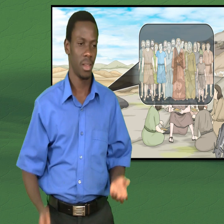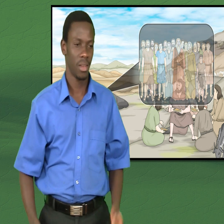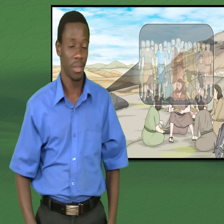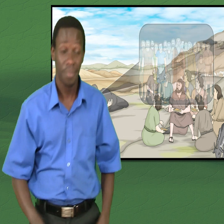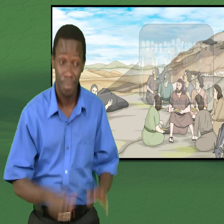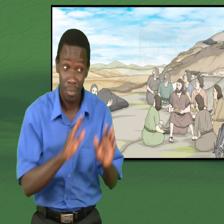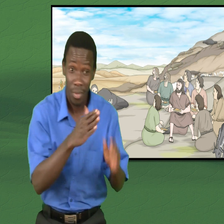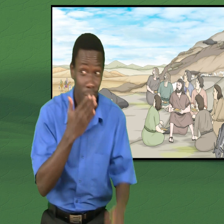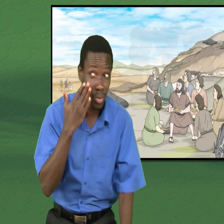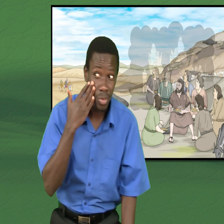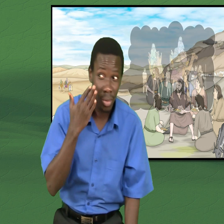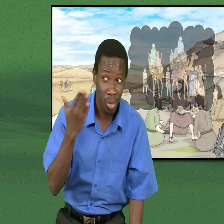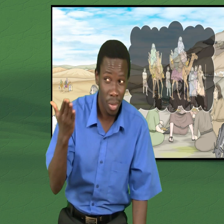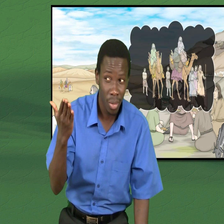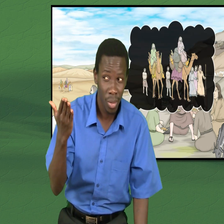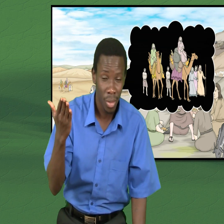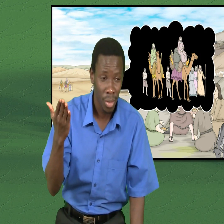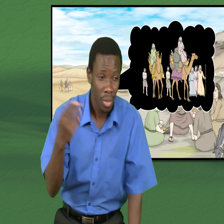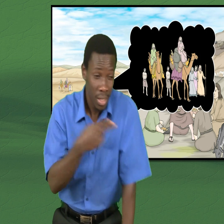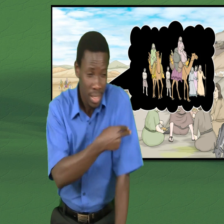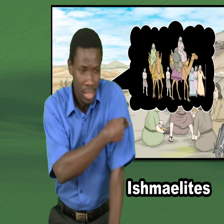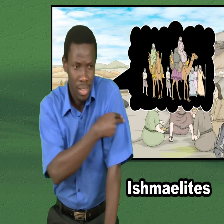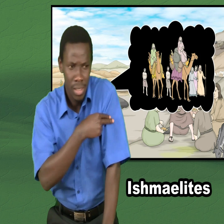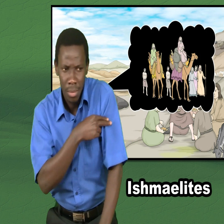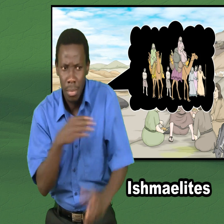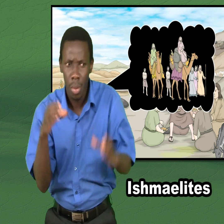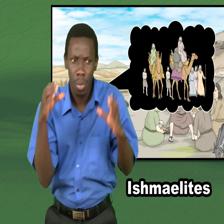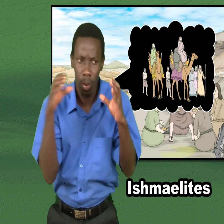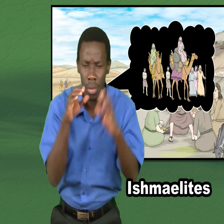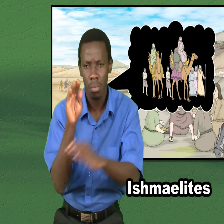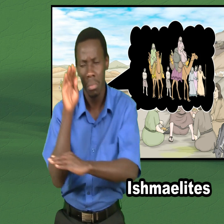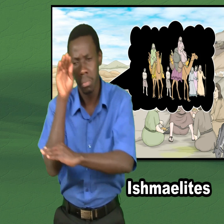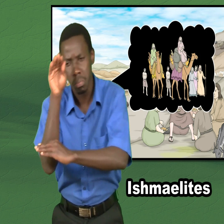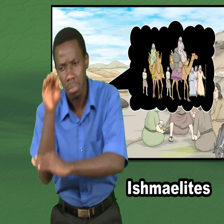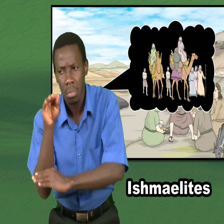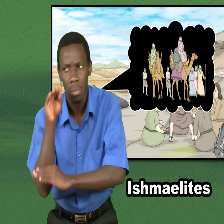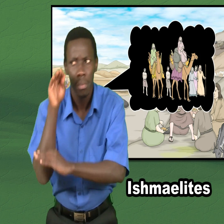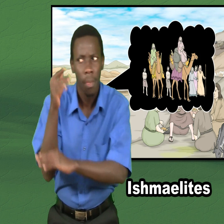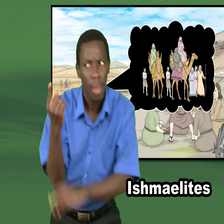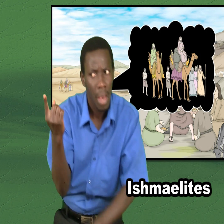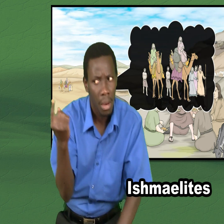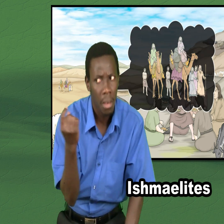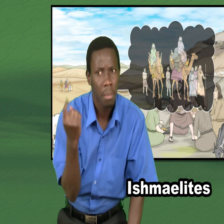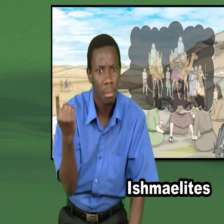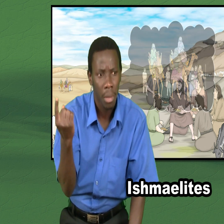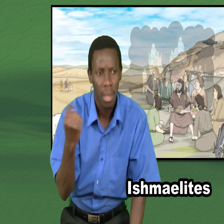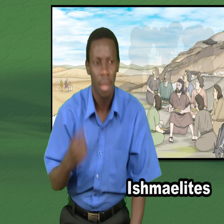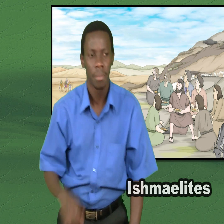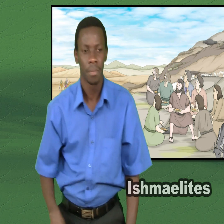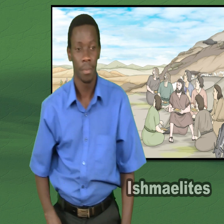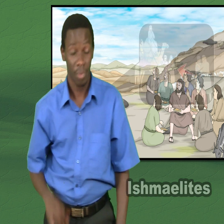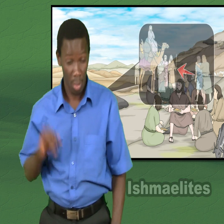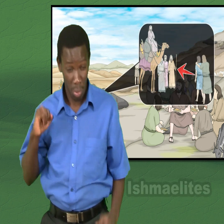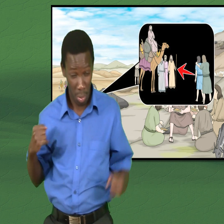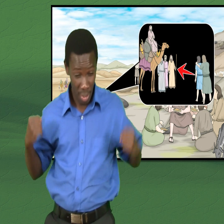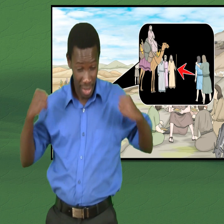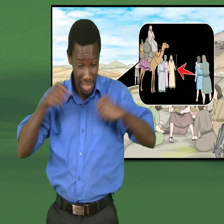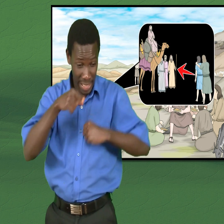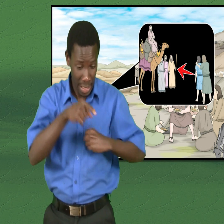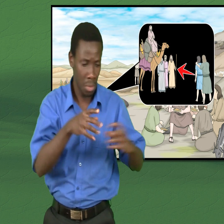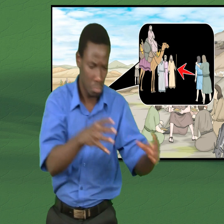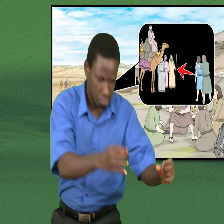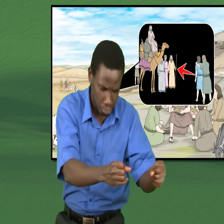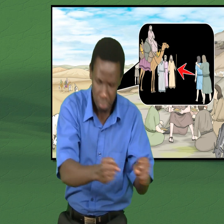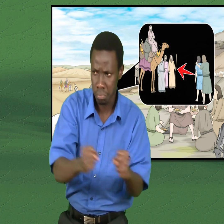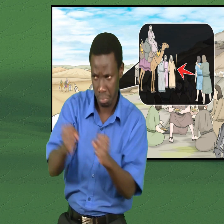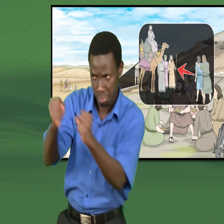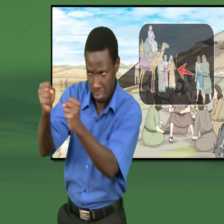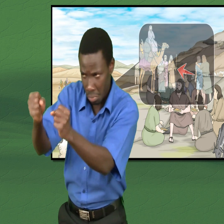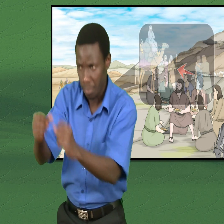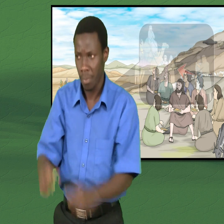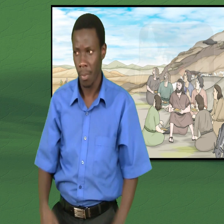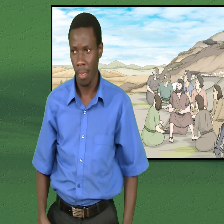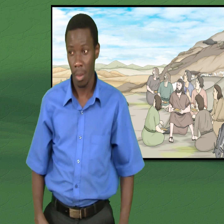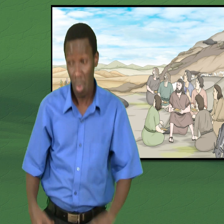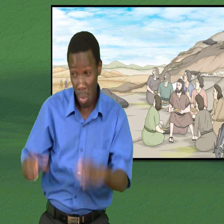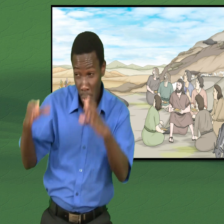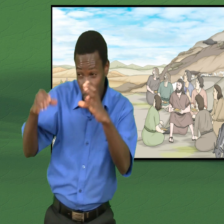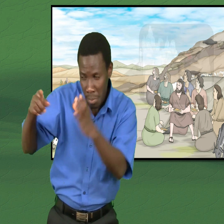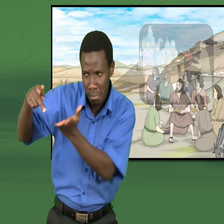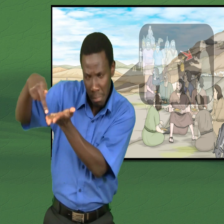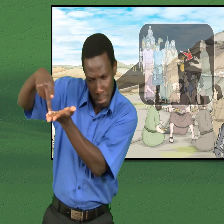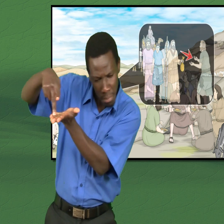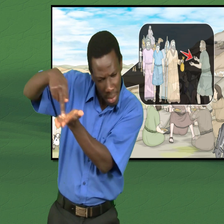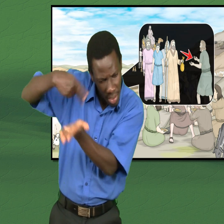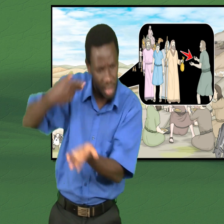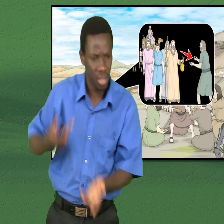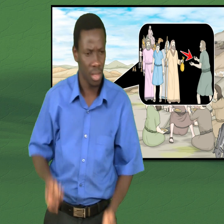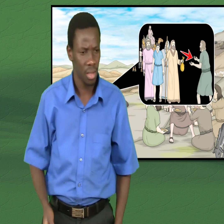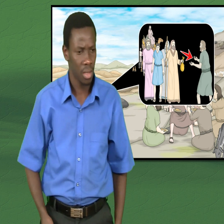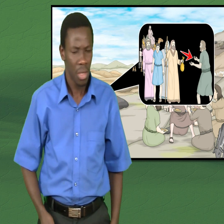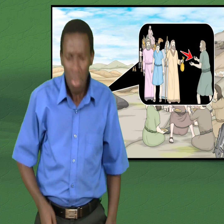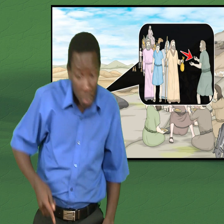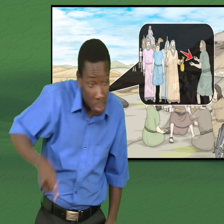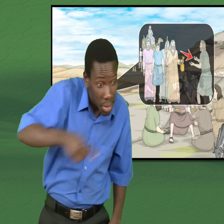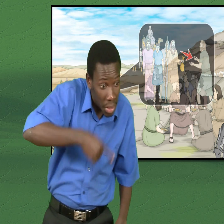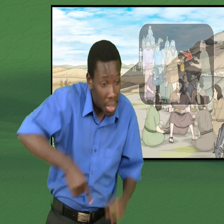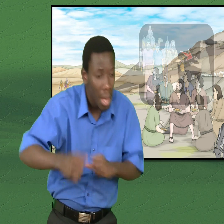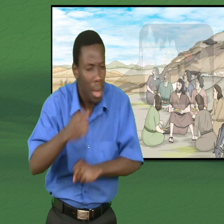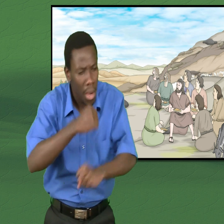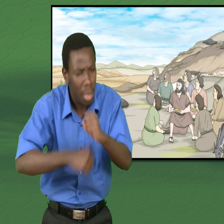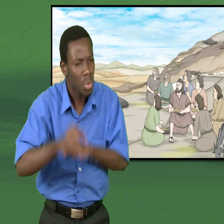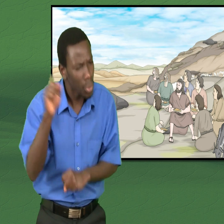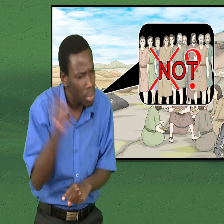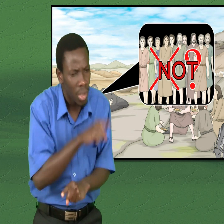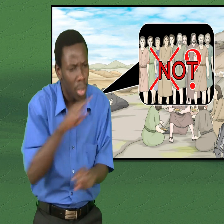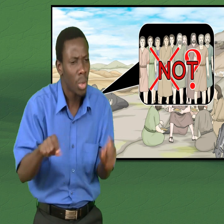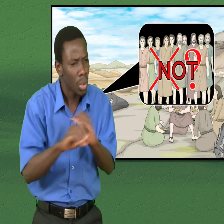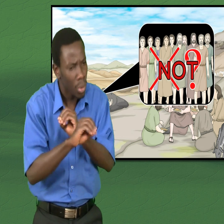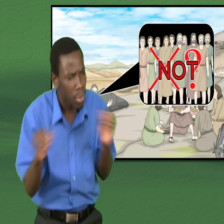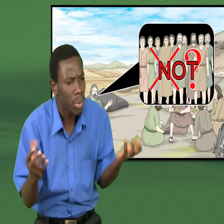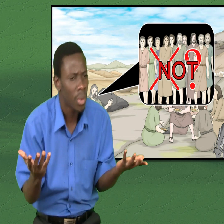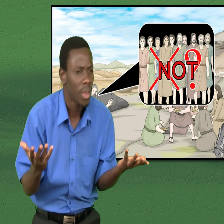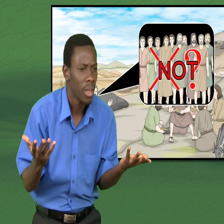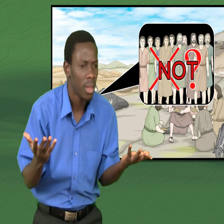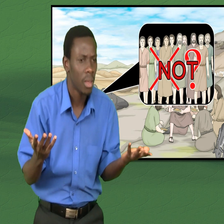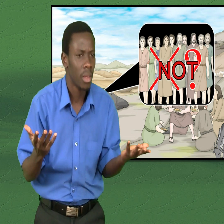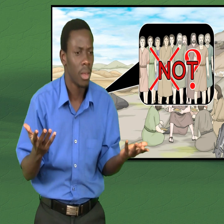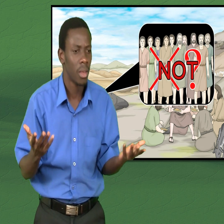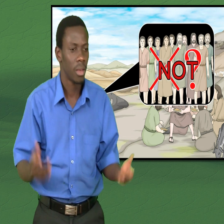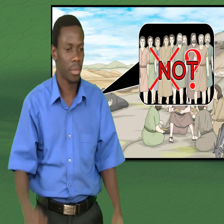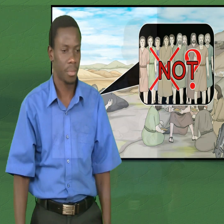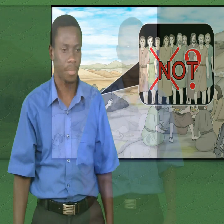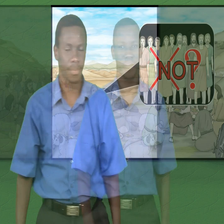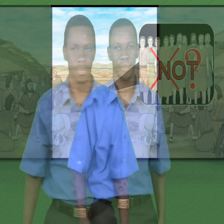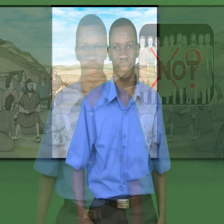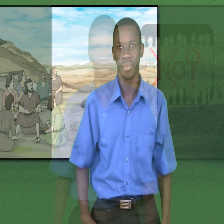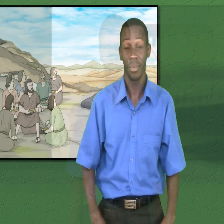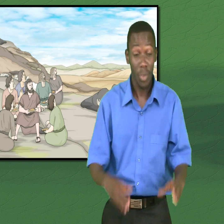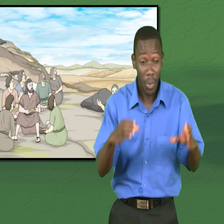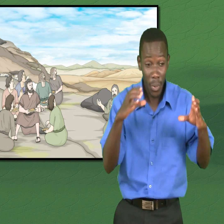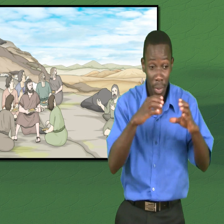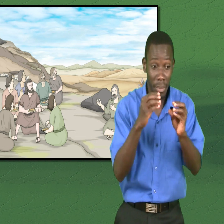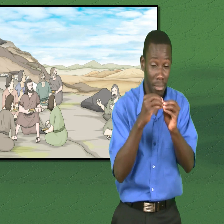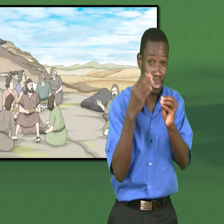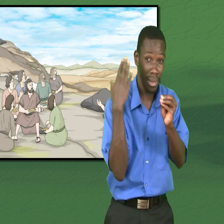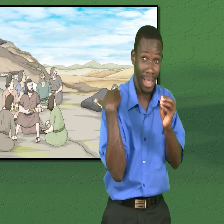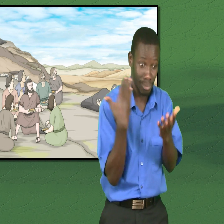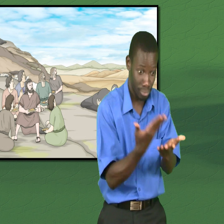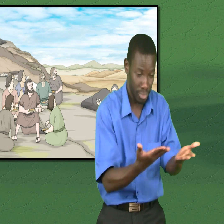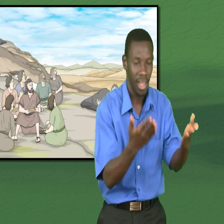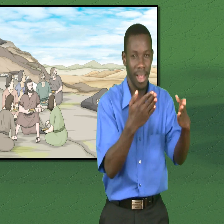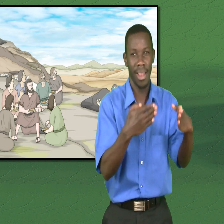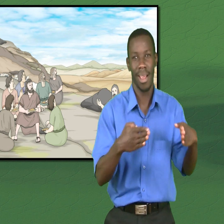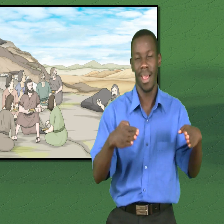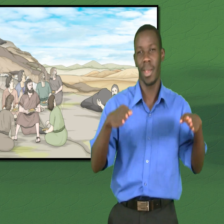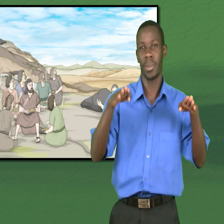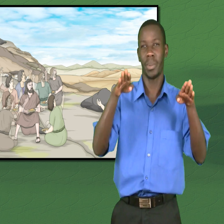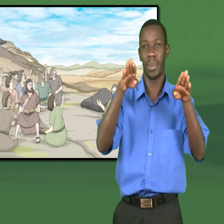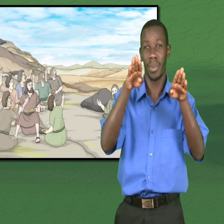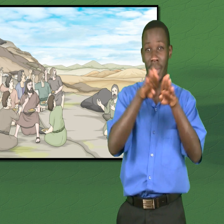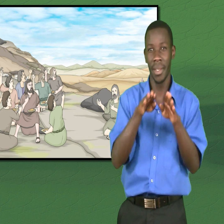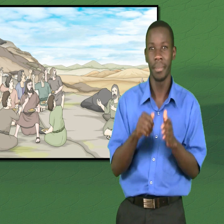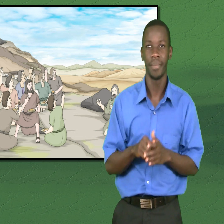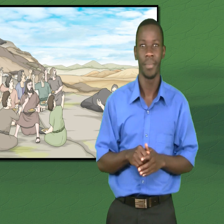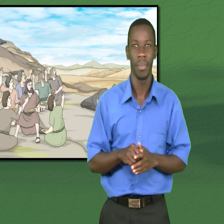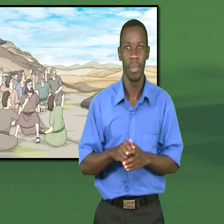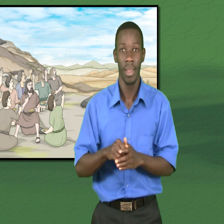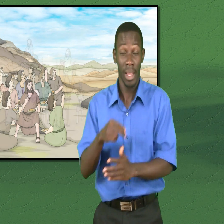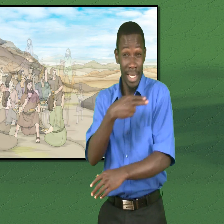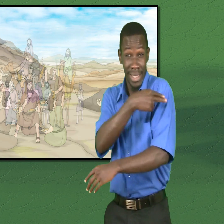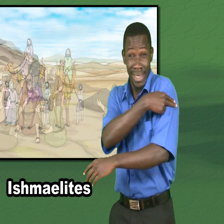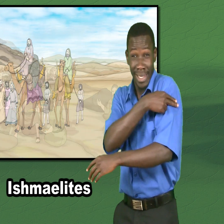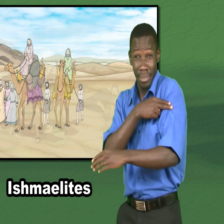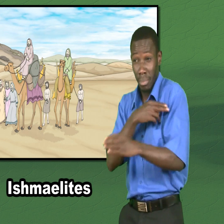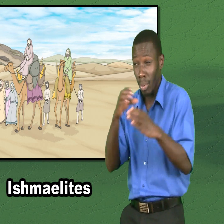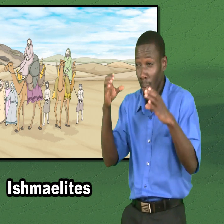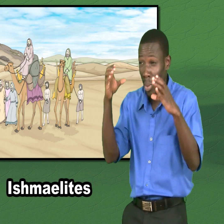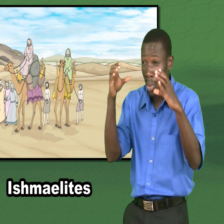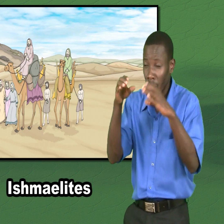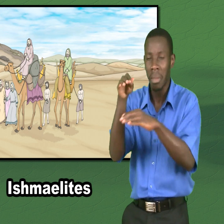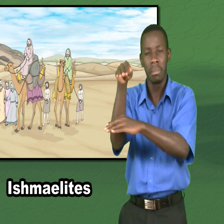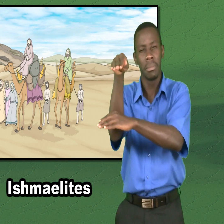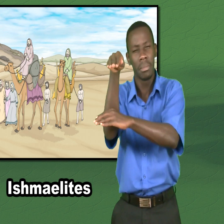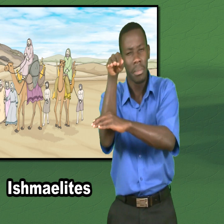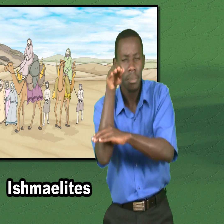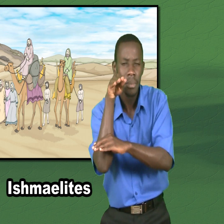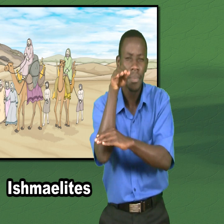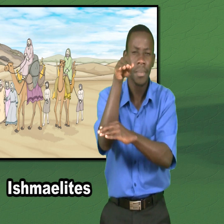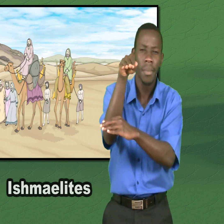Come, let us sell him to the Ishmaelites and not lay a hand on him; for he is our brother, our own flesh.” And they agreed.